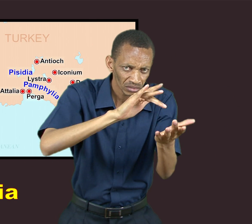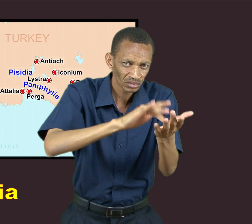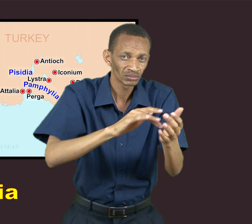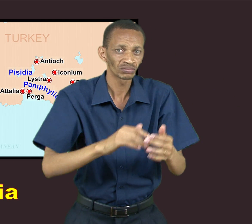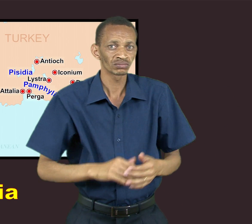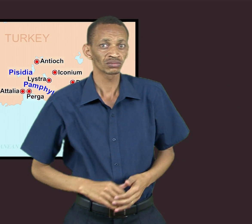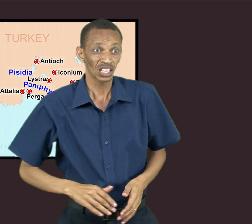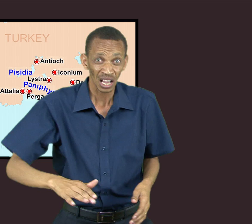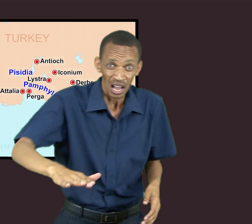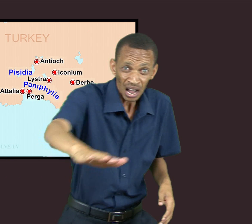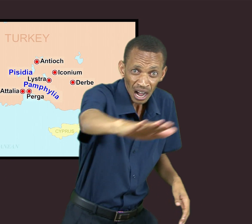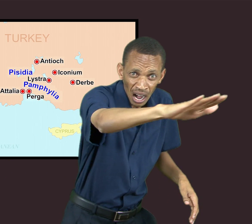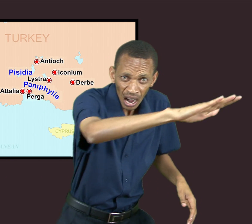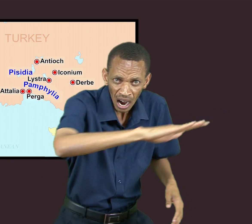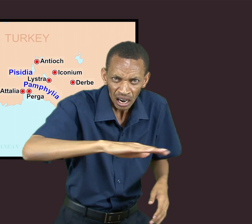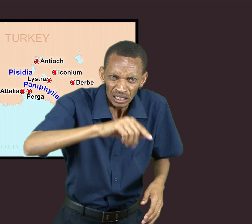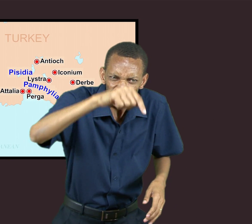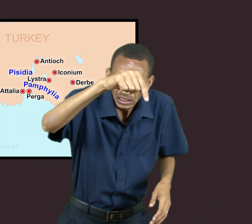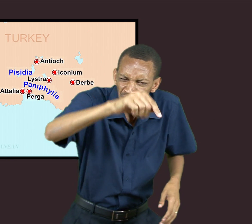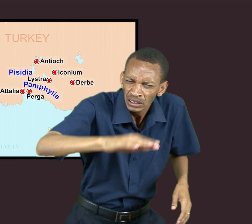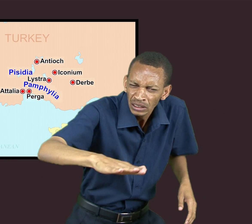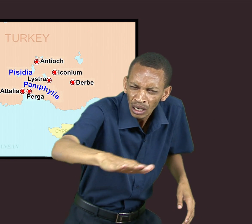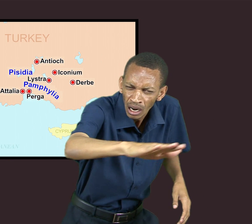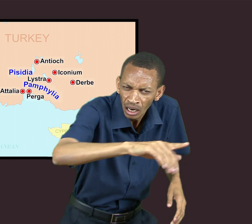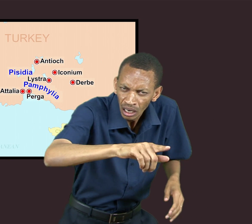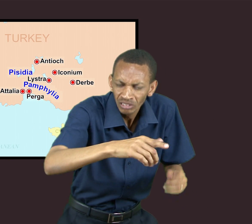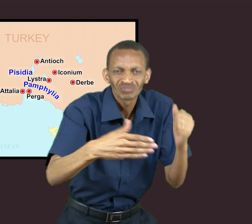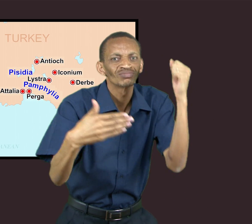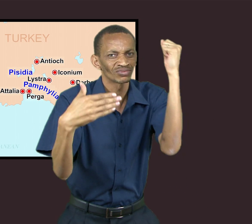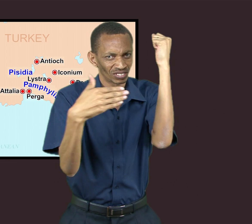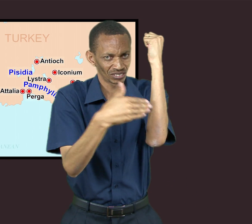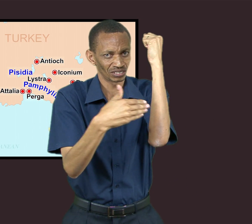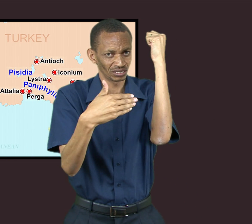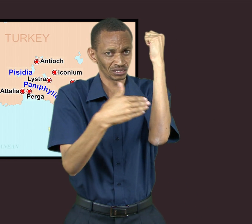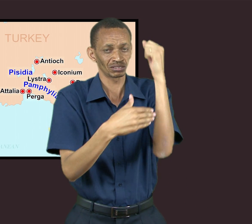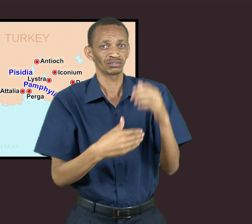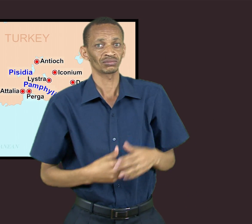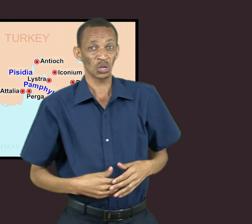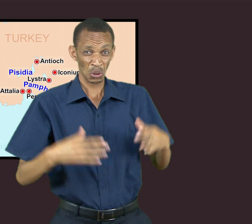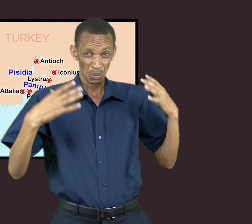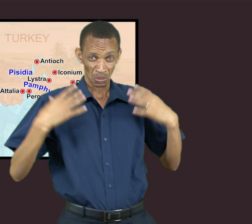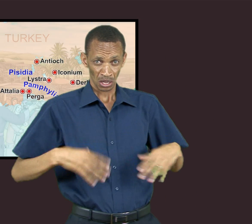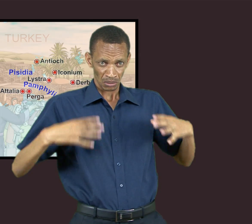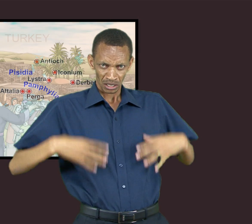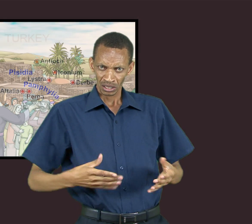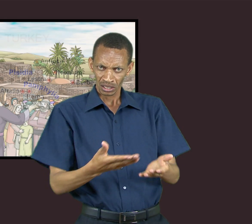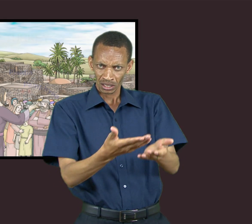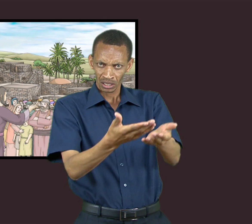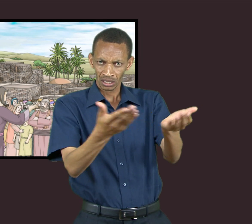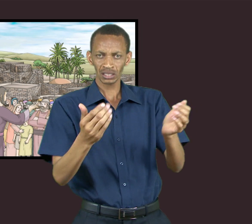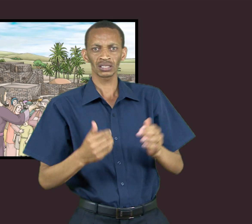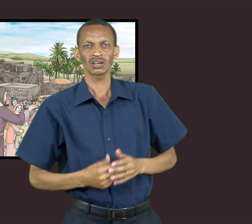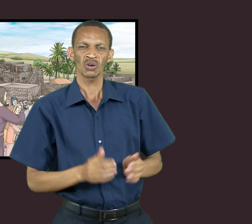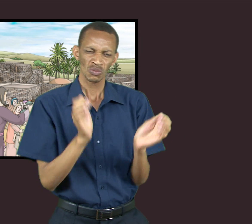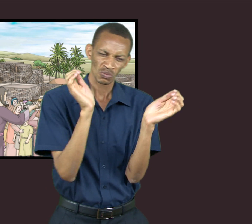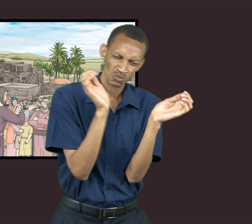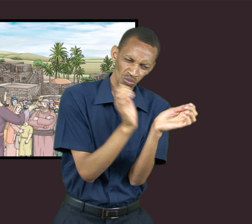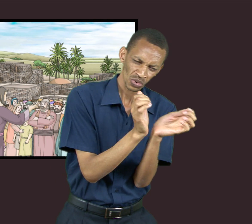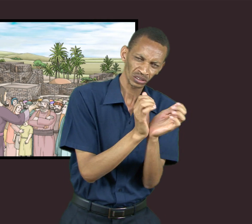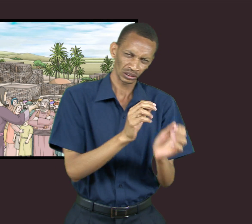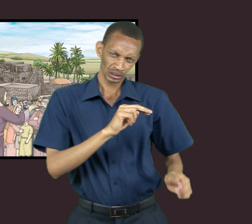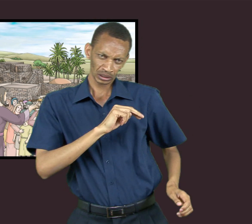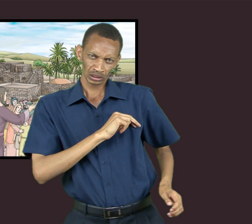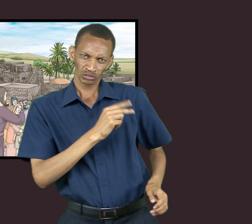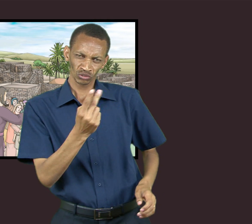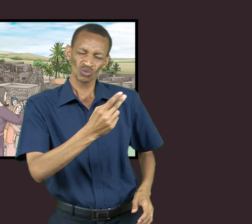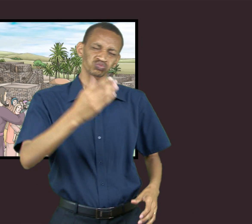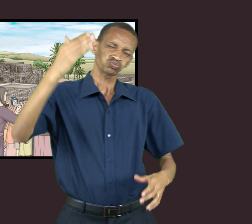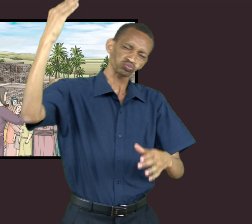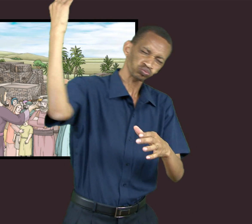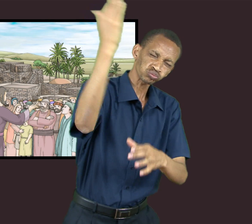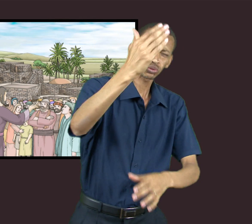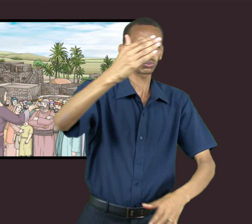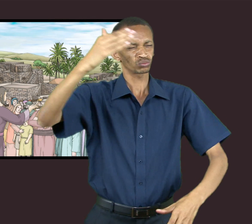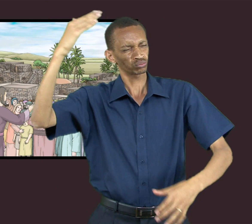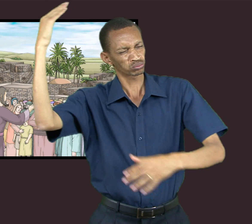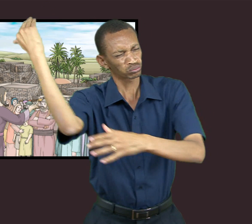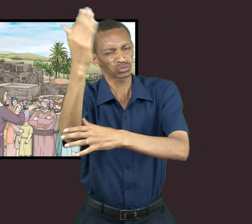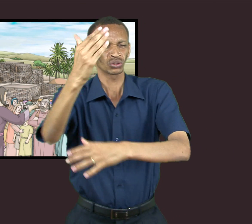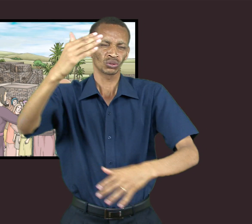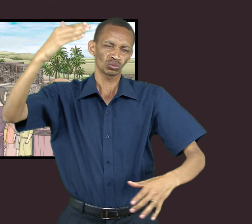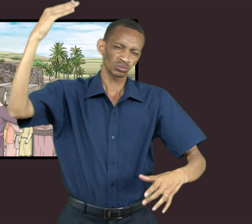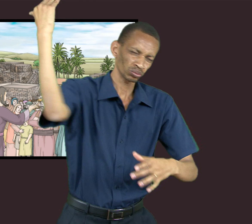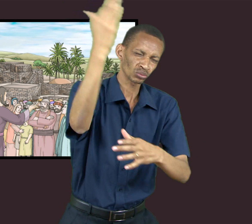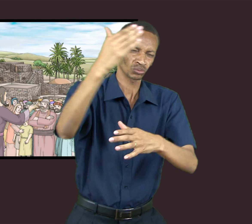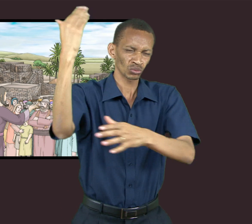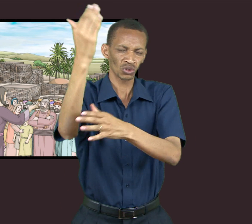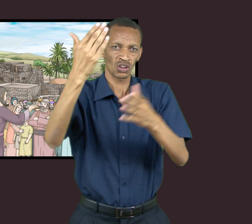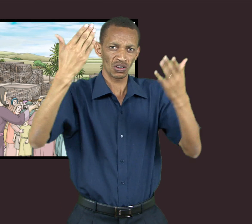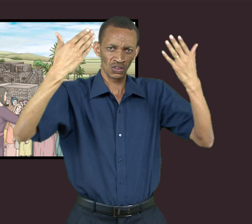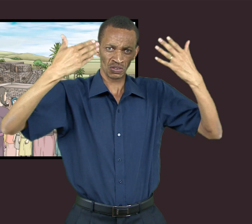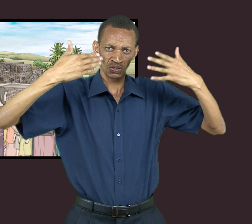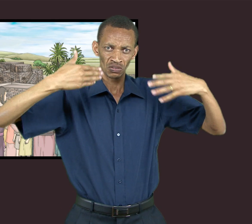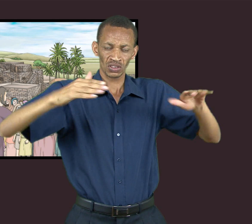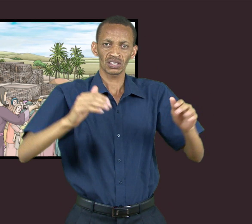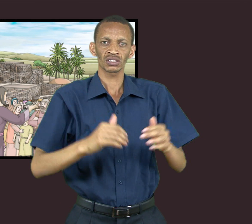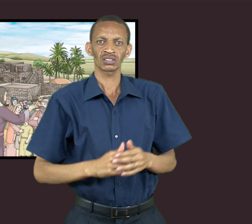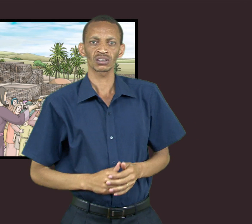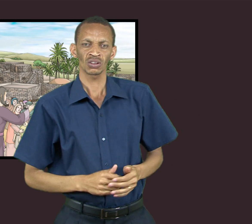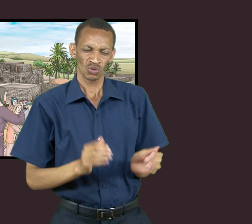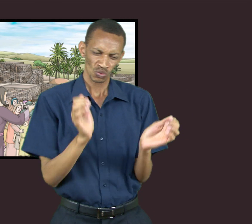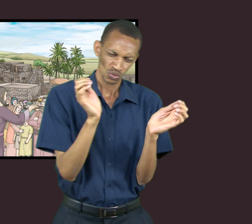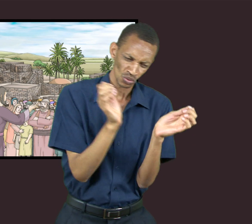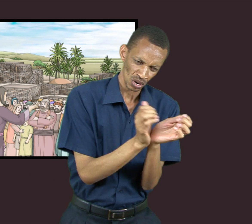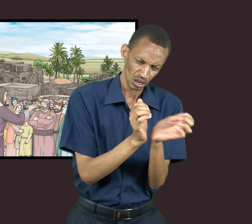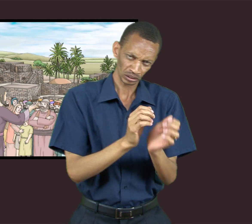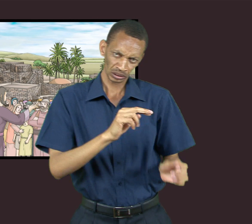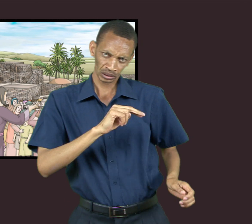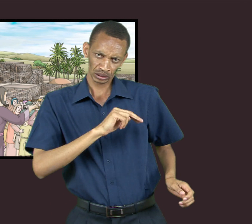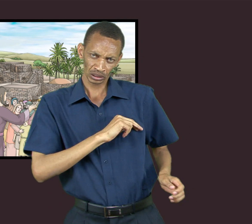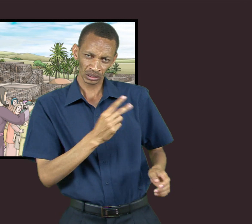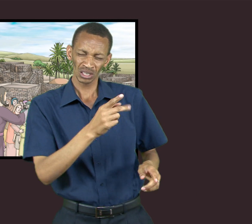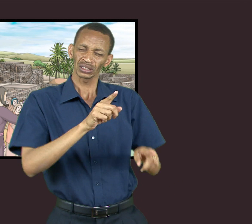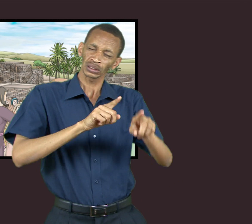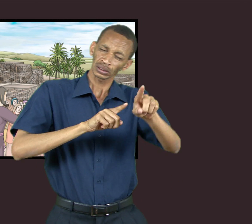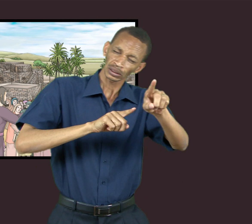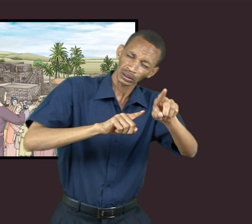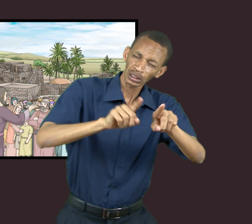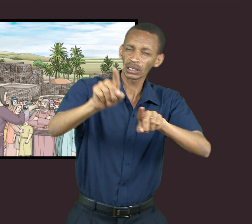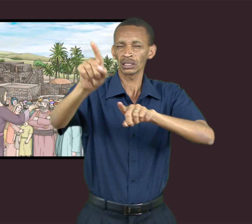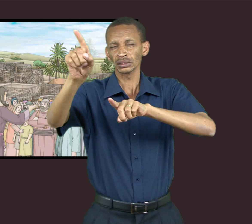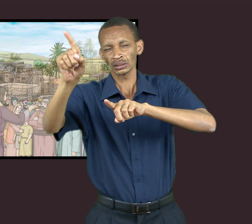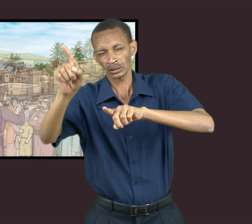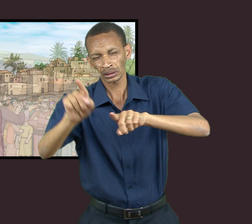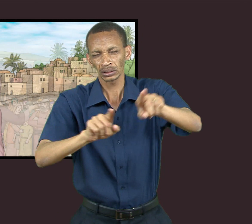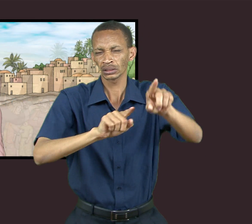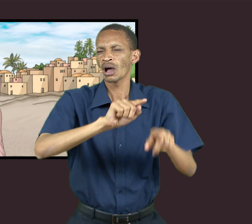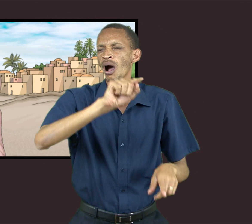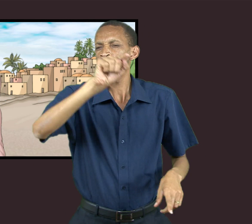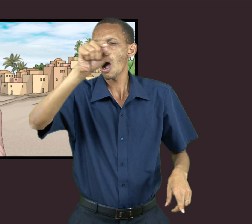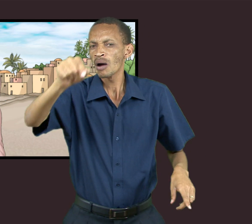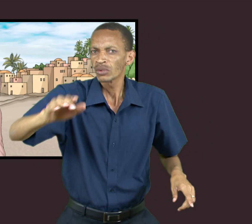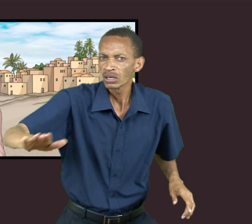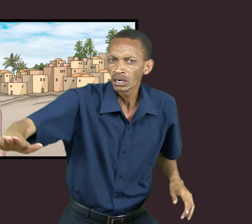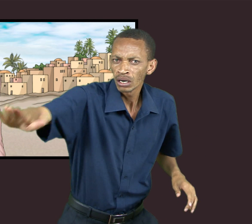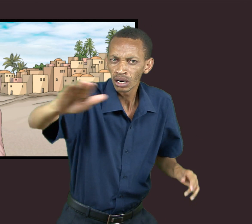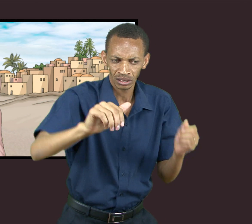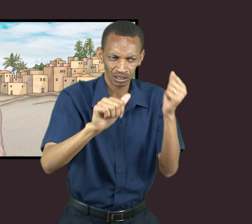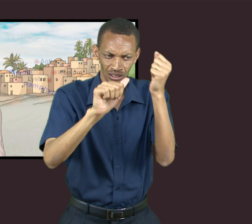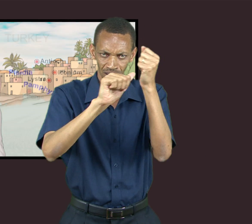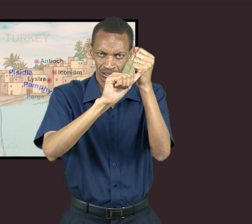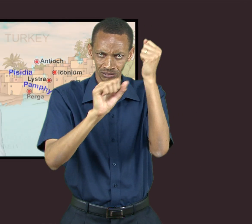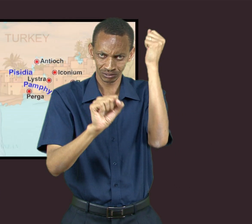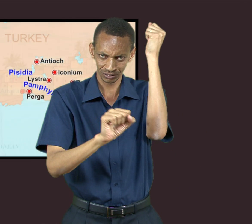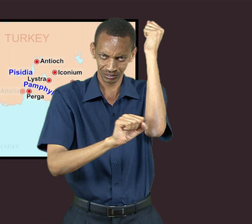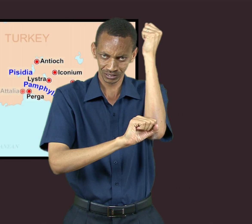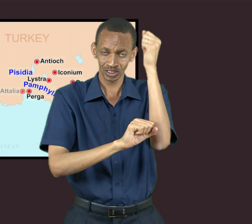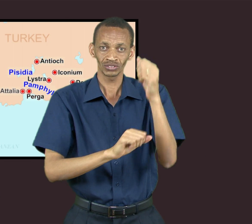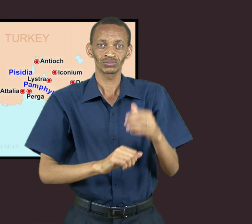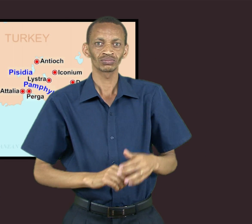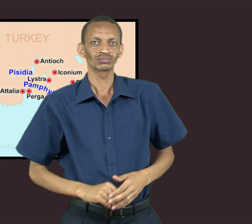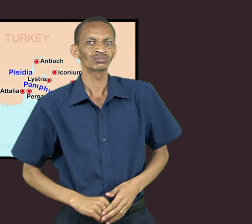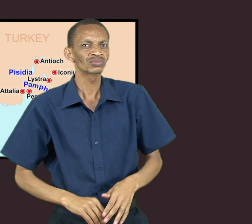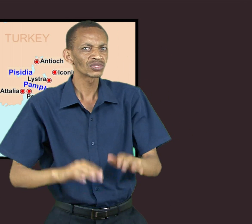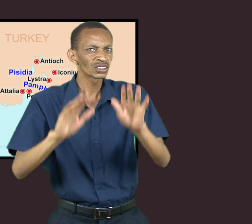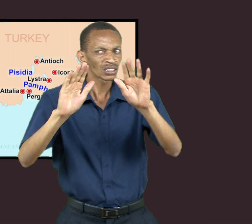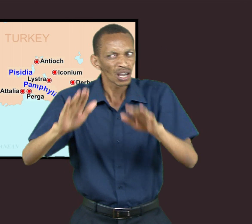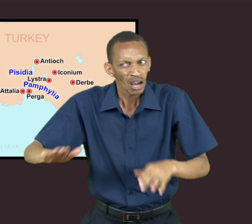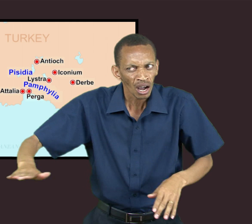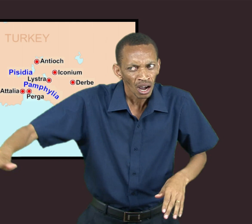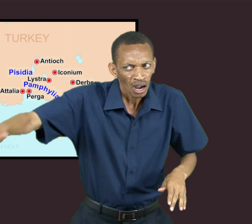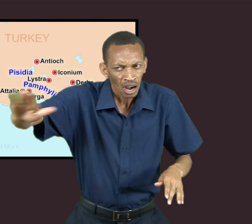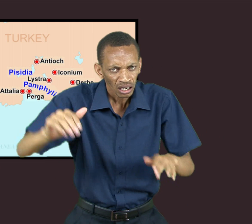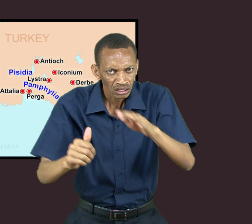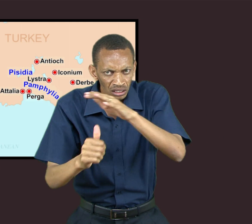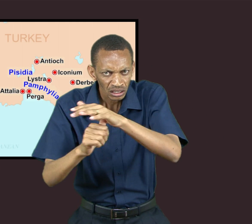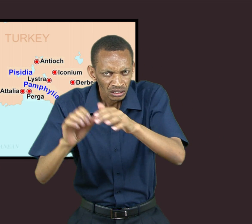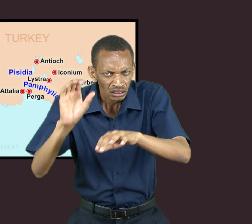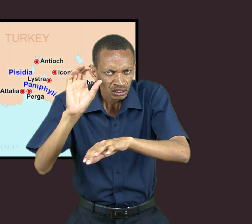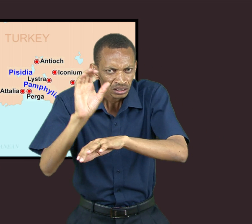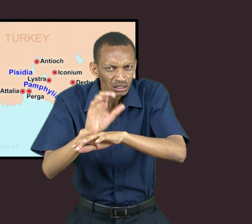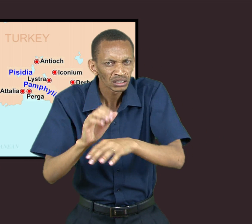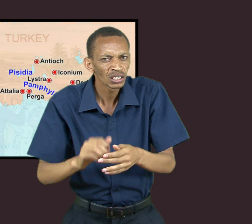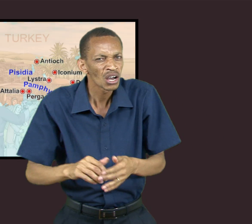And when they had spoken the word in Perga, they went down to Attalia.